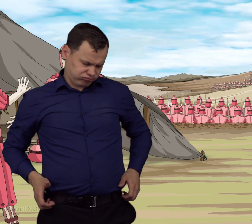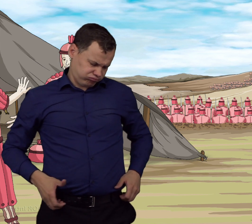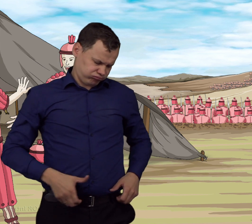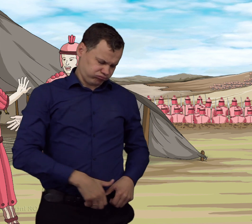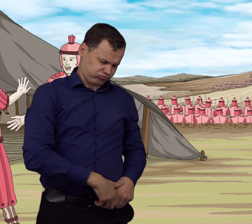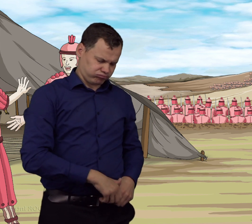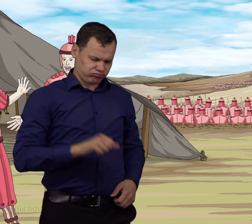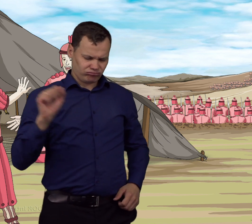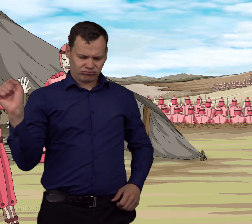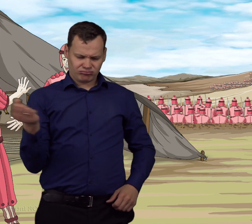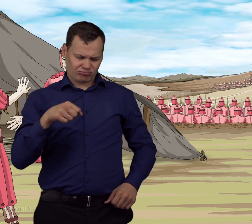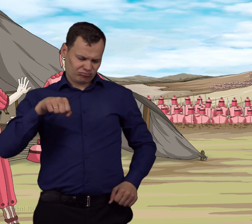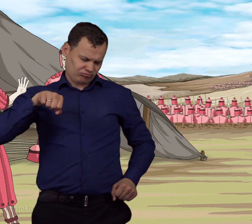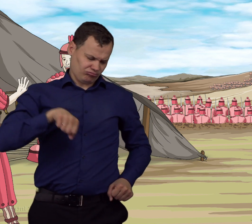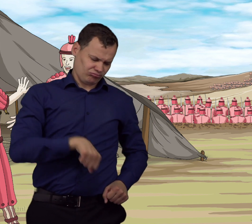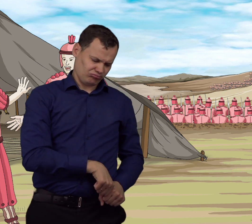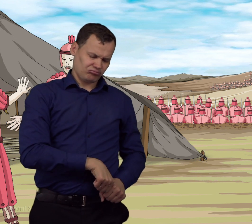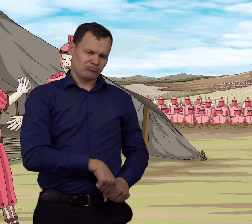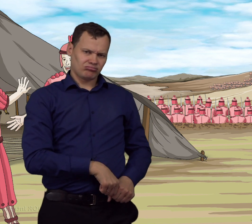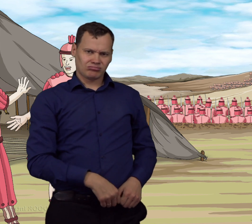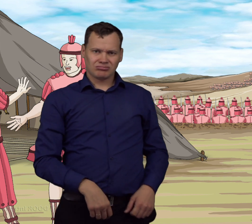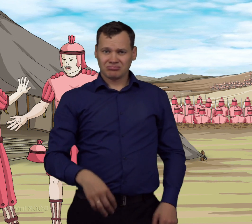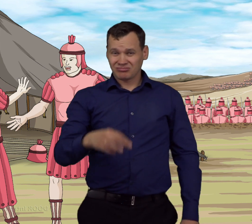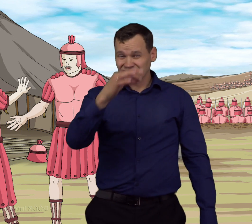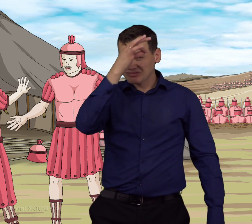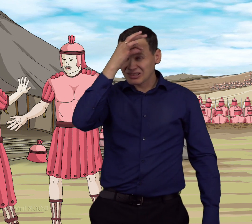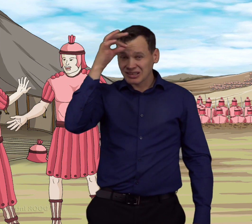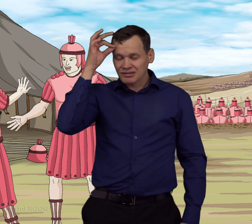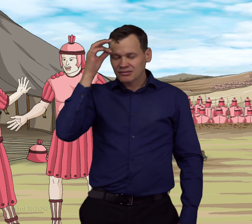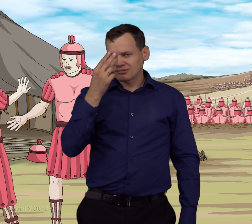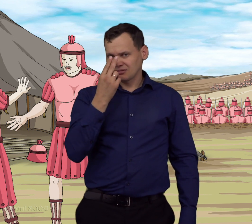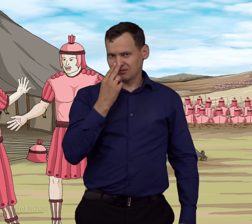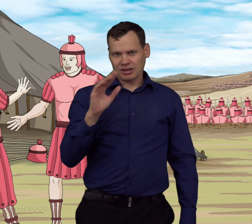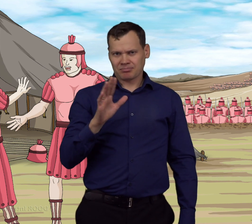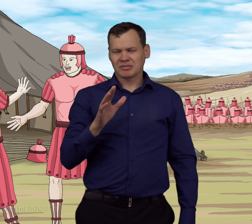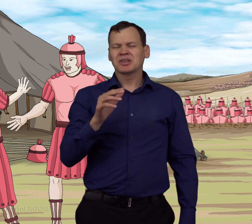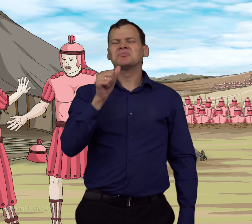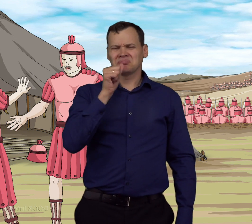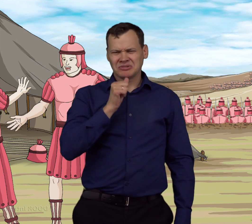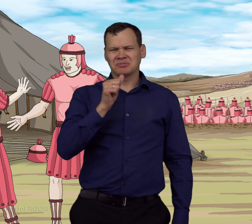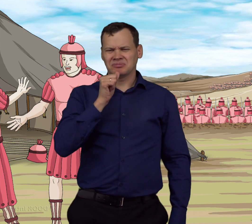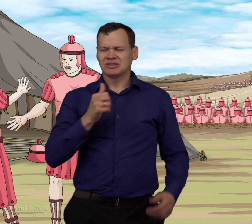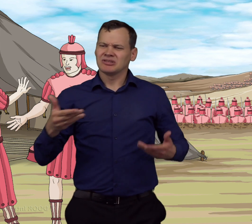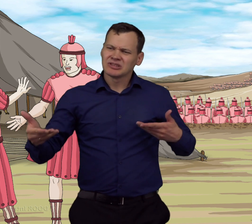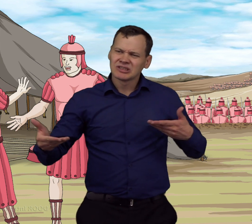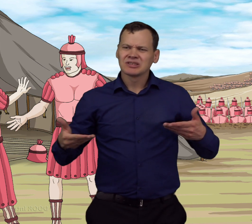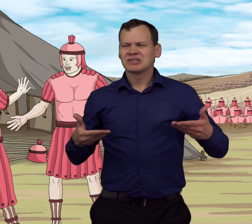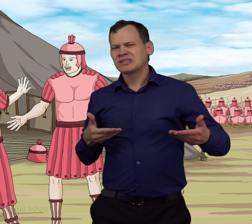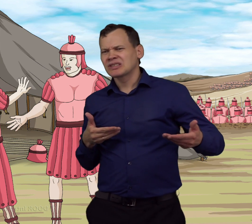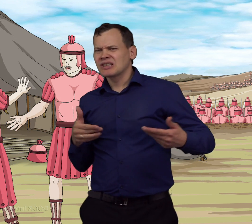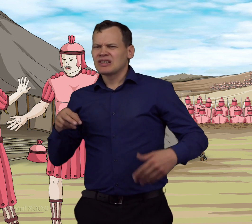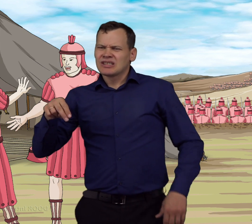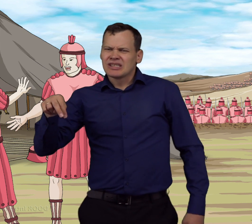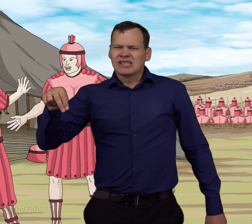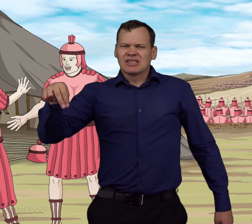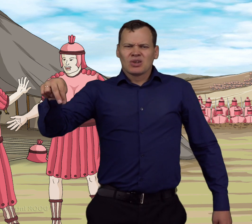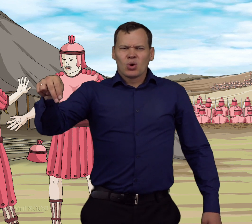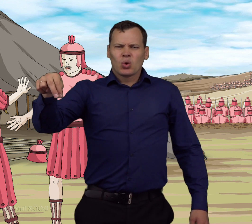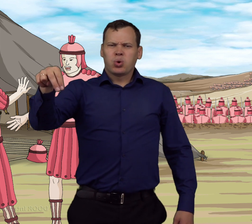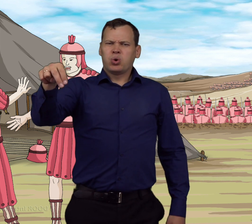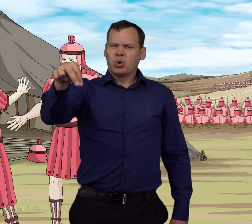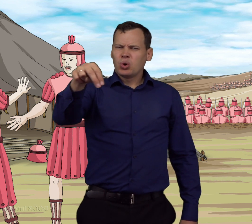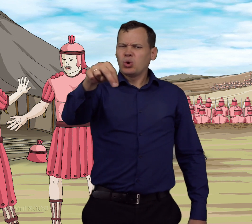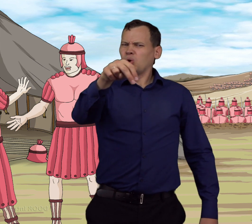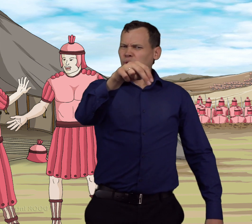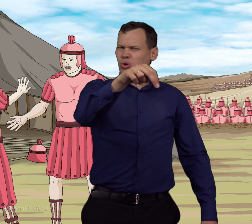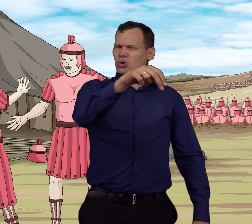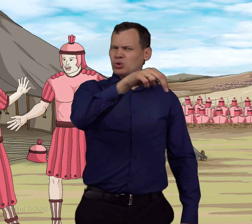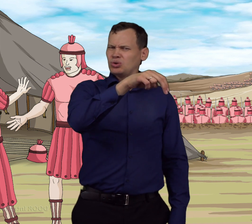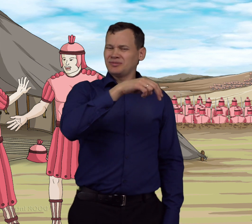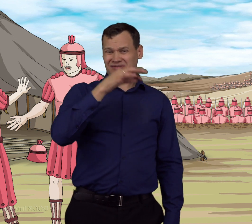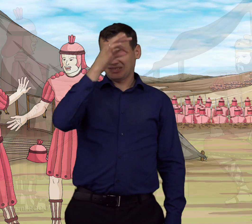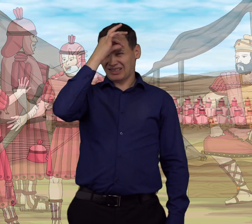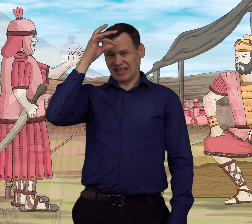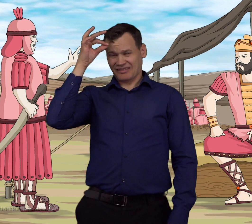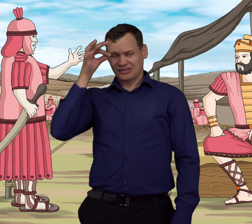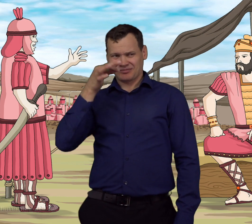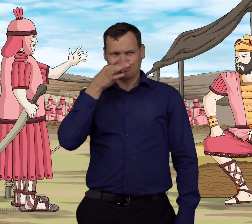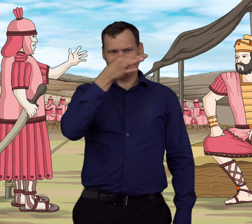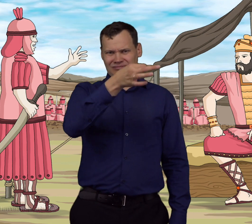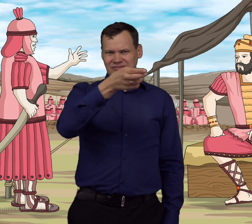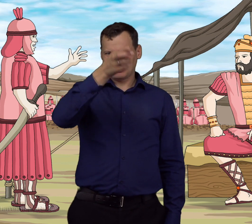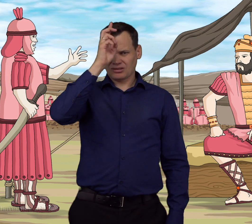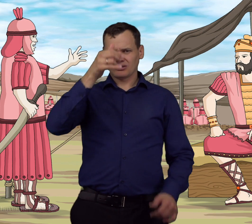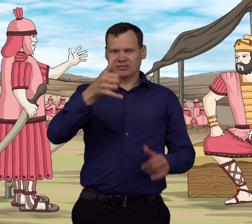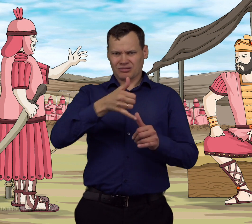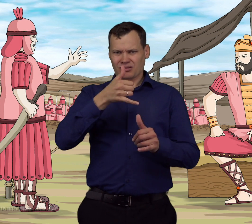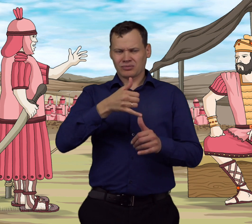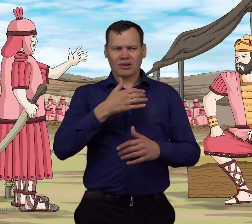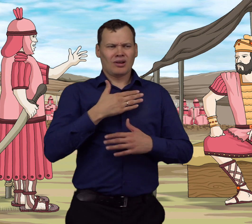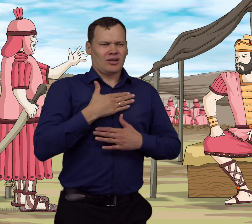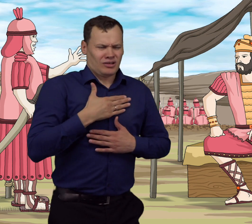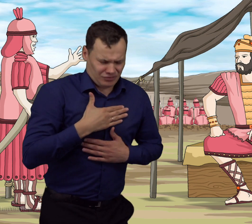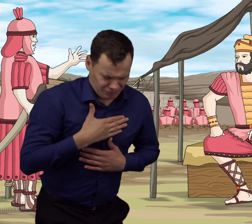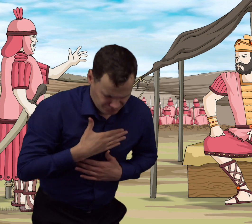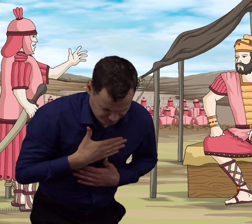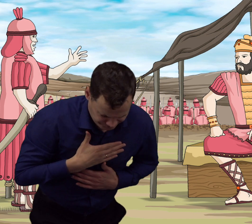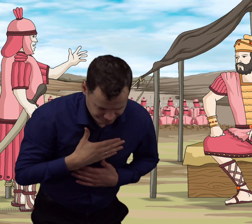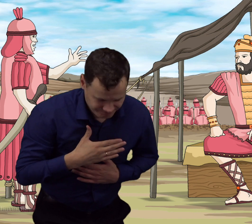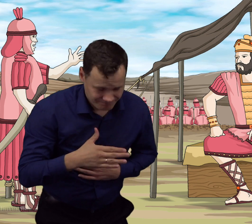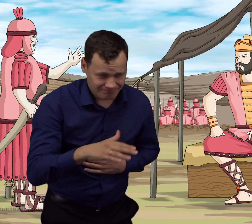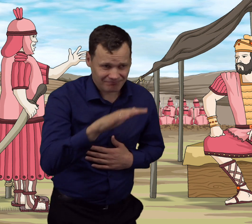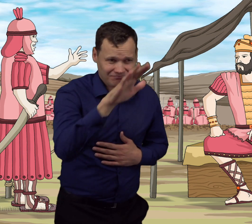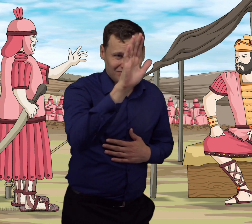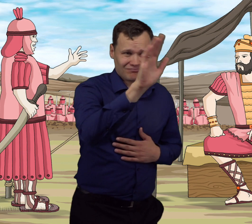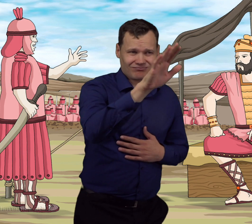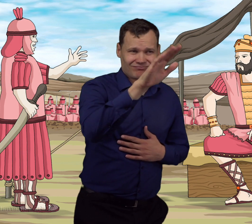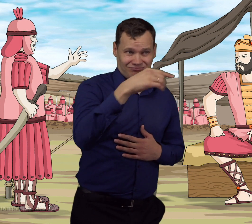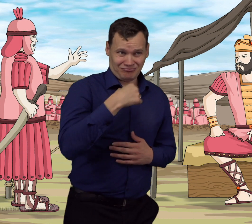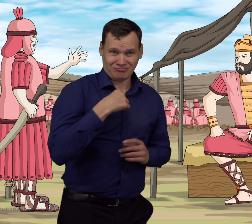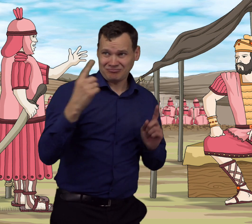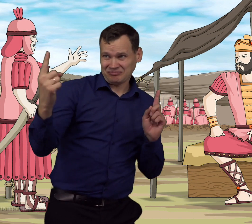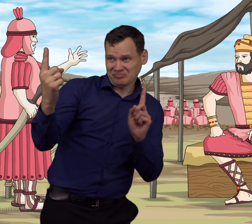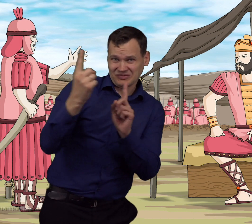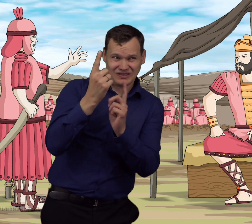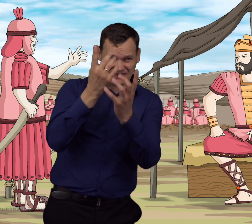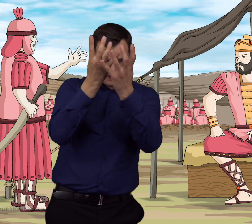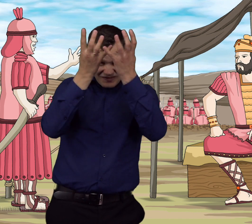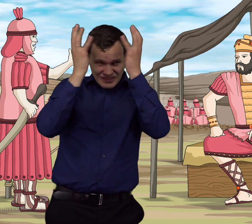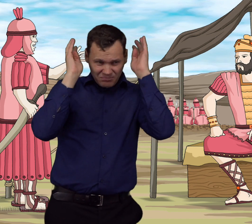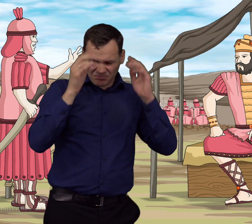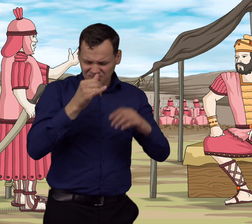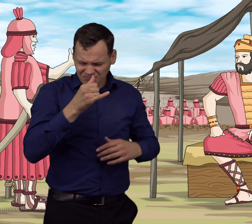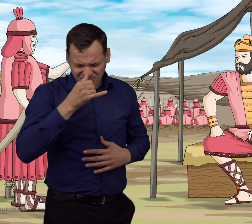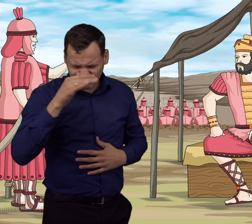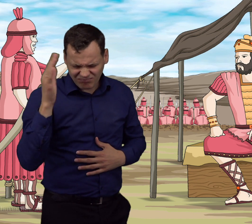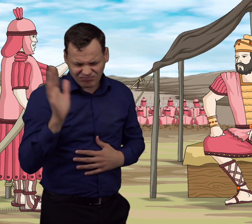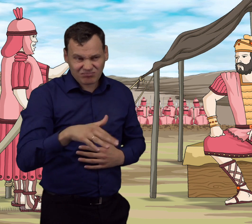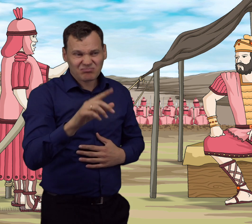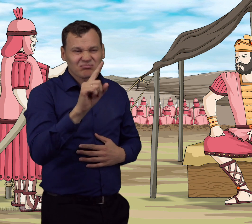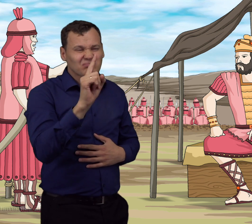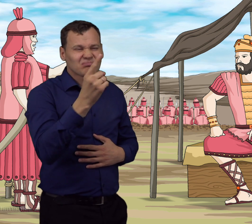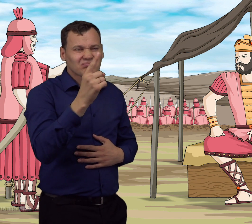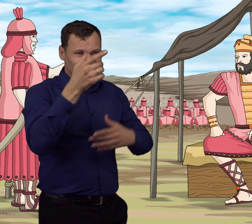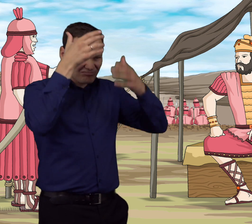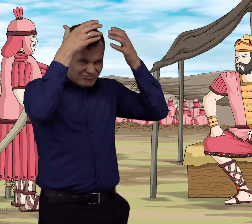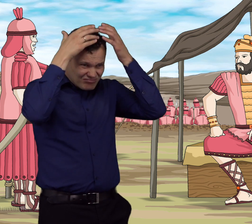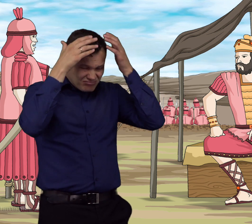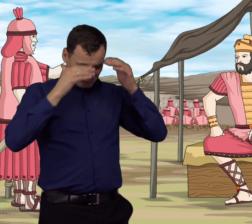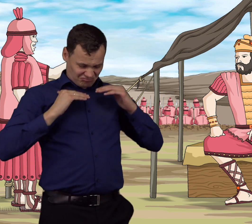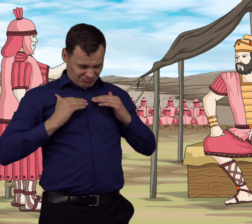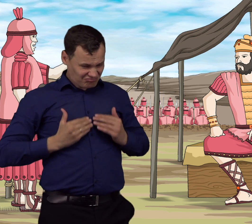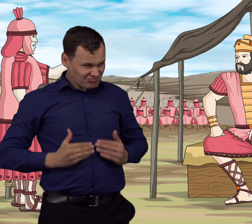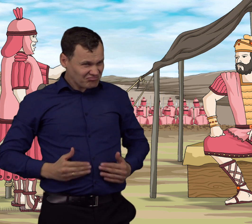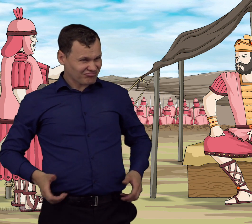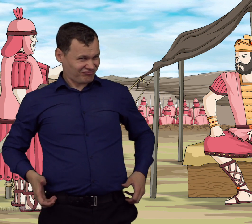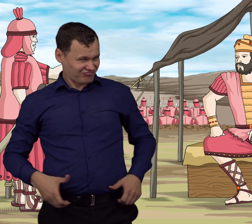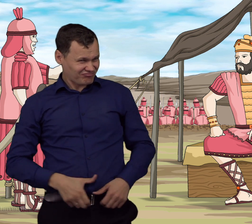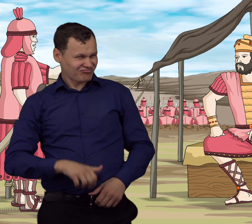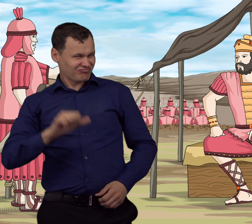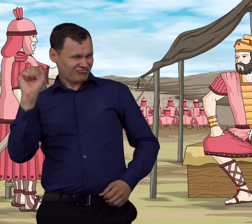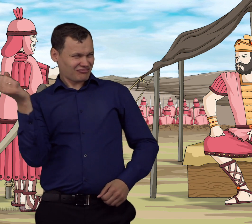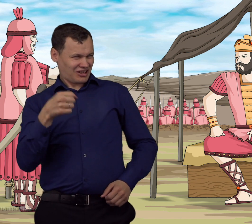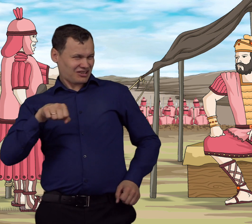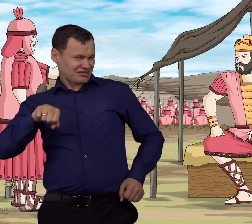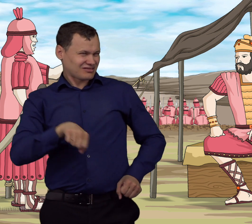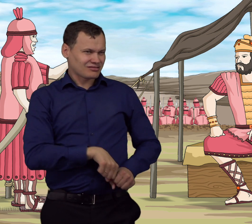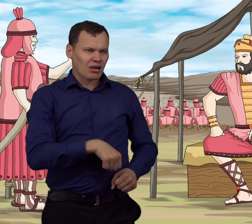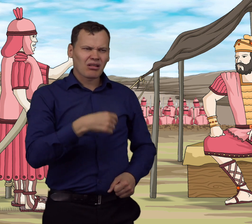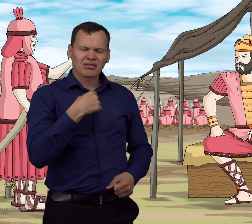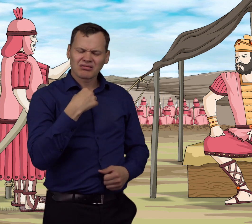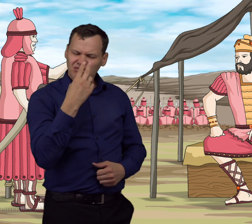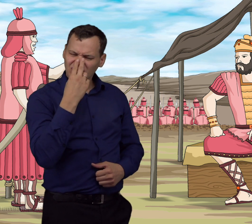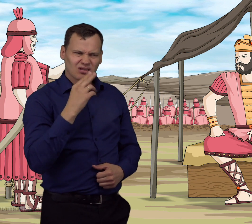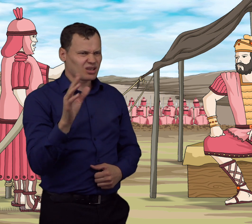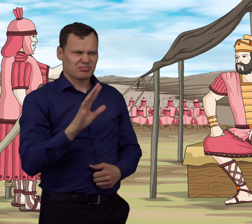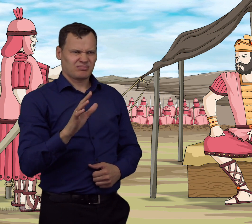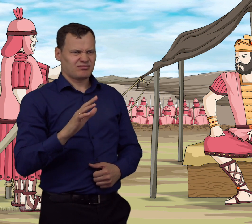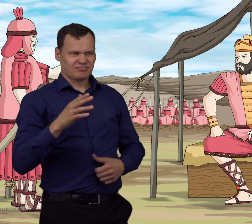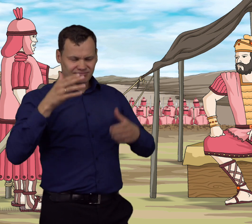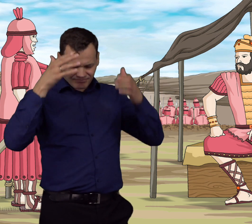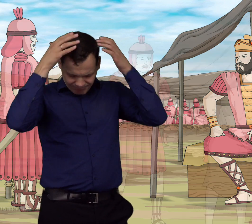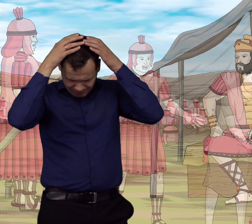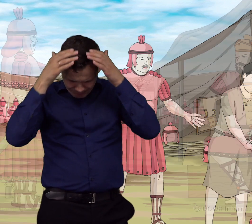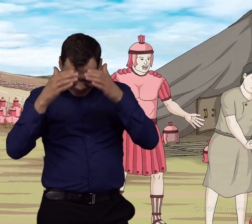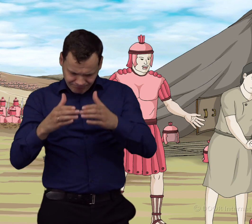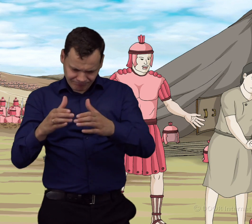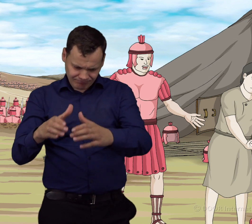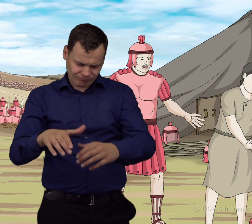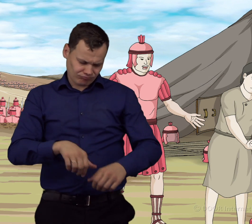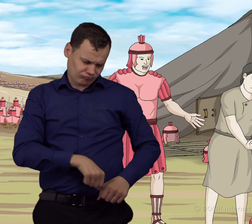David strapped his sword over the tunic and tried to walk, but he was not accustomed to them. “I cannot walk in these,” David said to Saul.